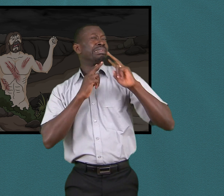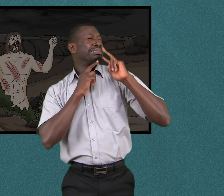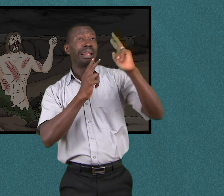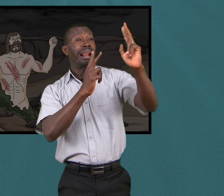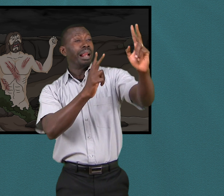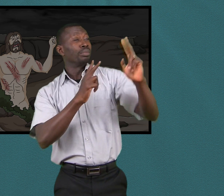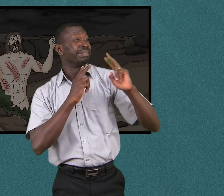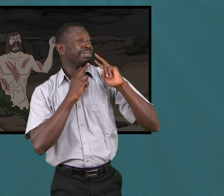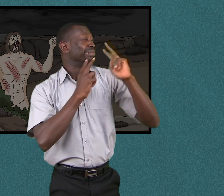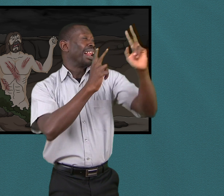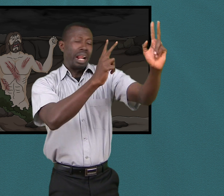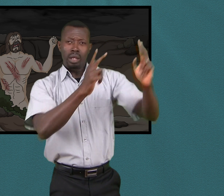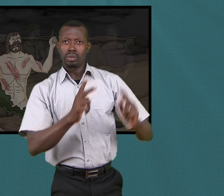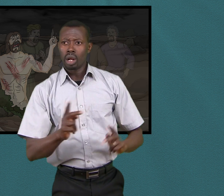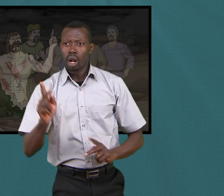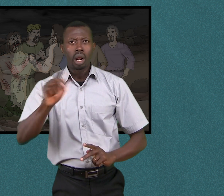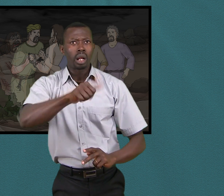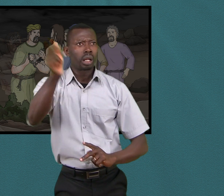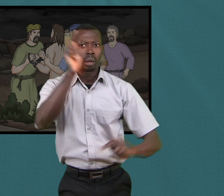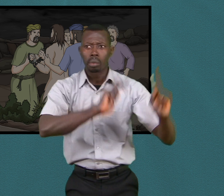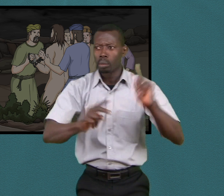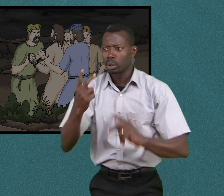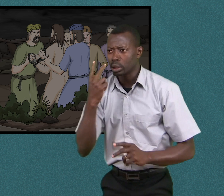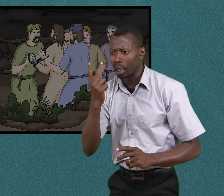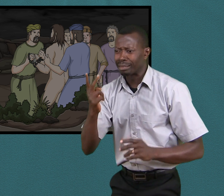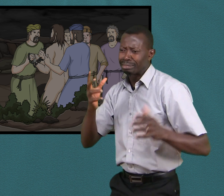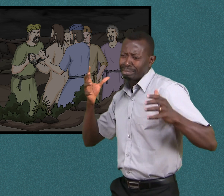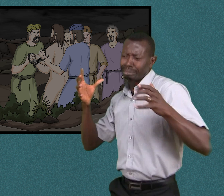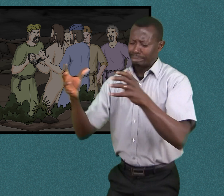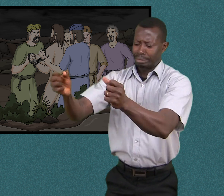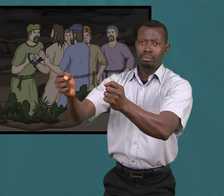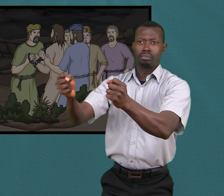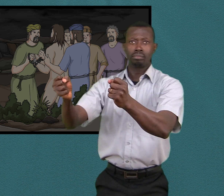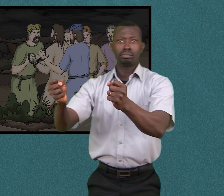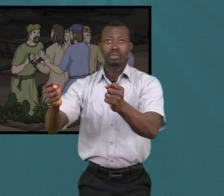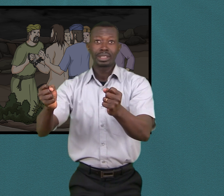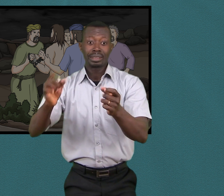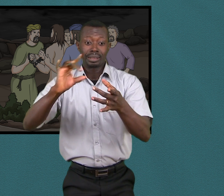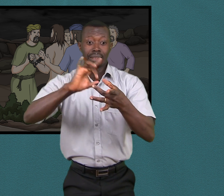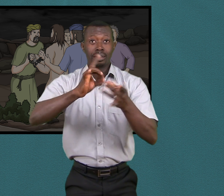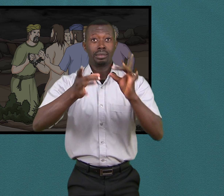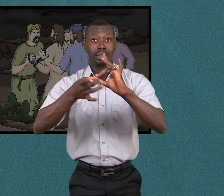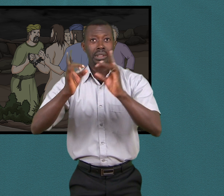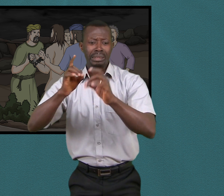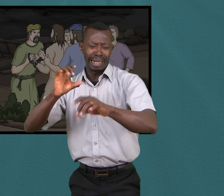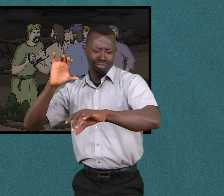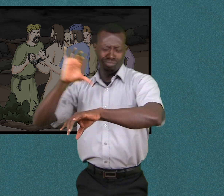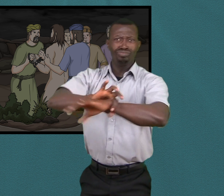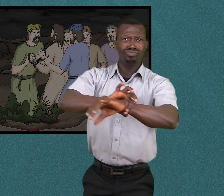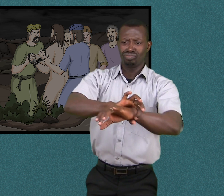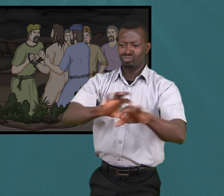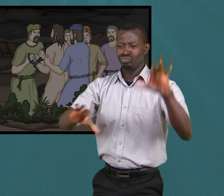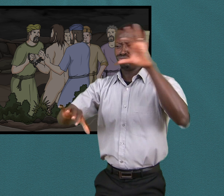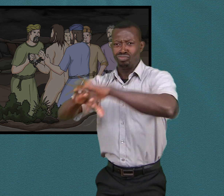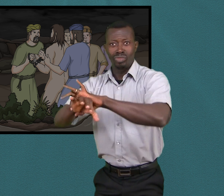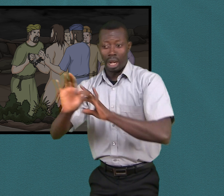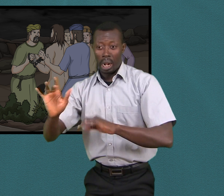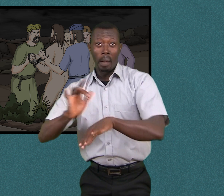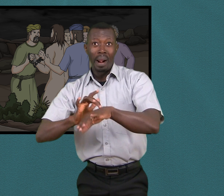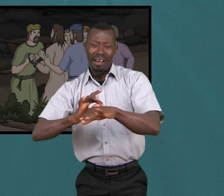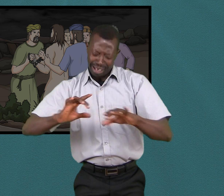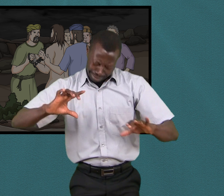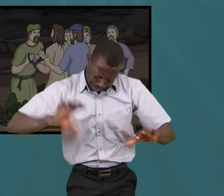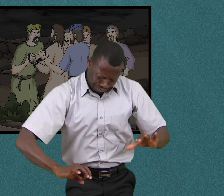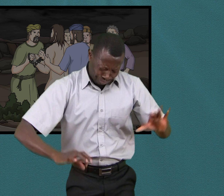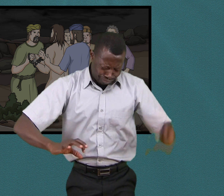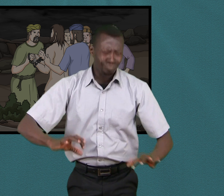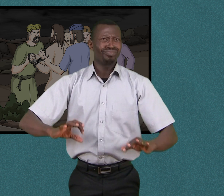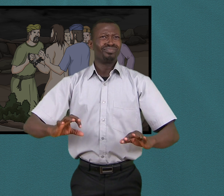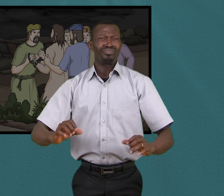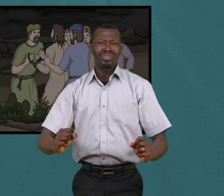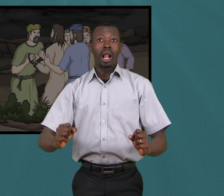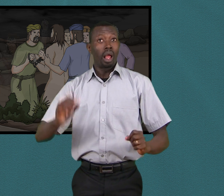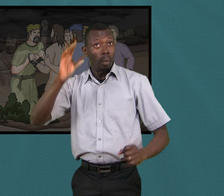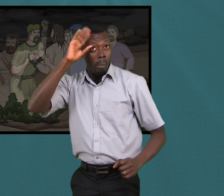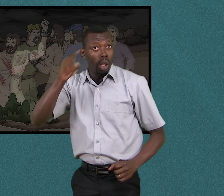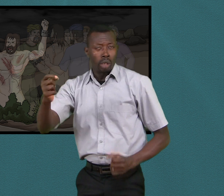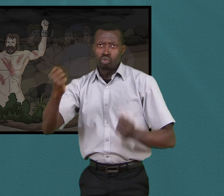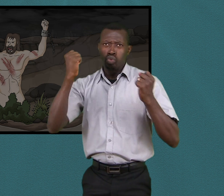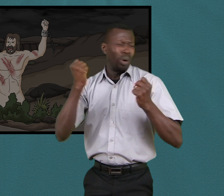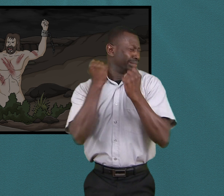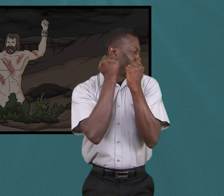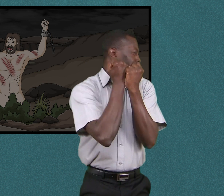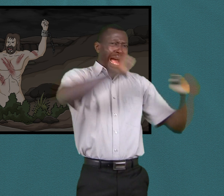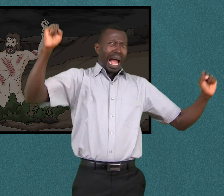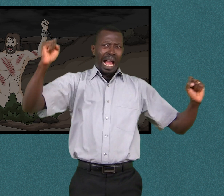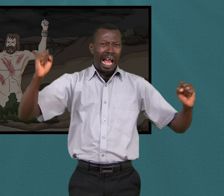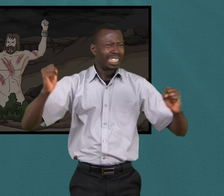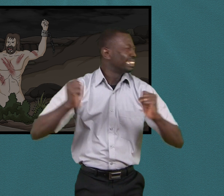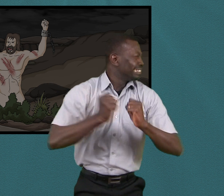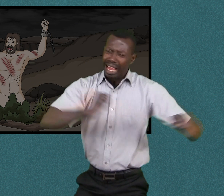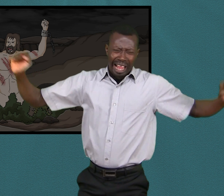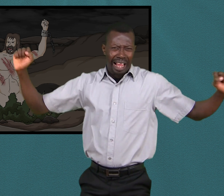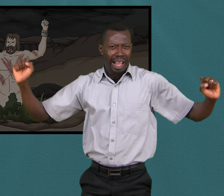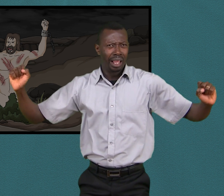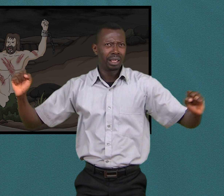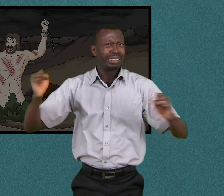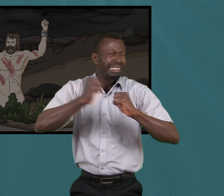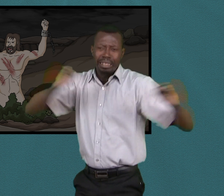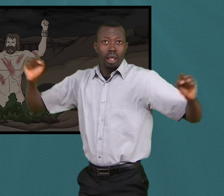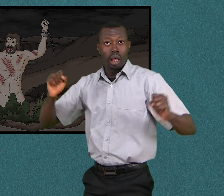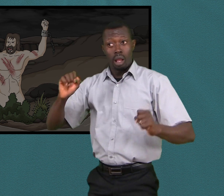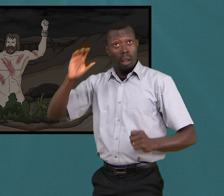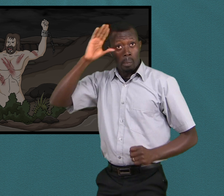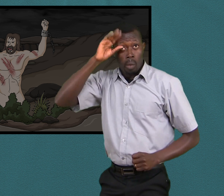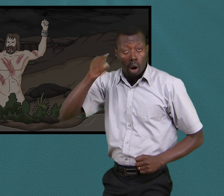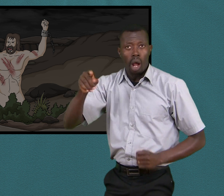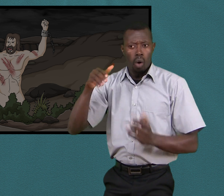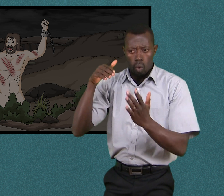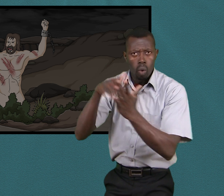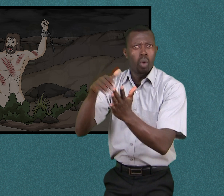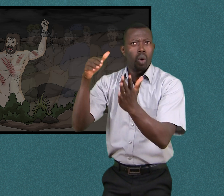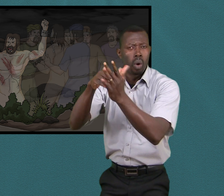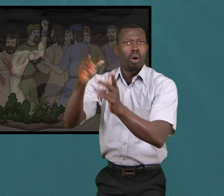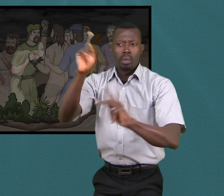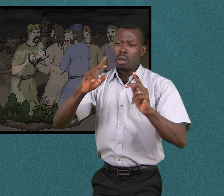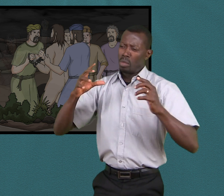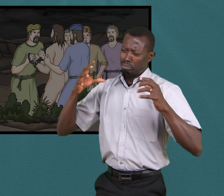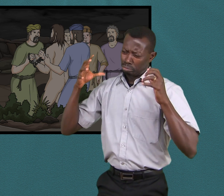Now there was no one with the strength to subdue him.